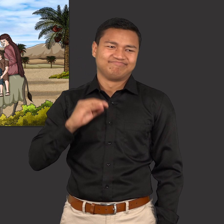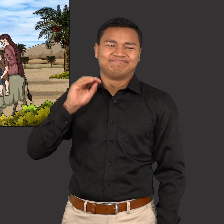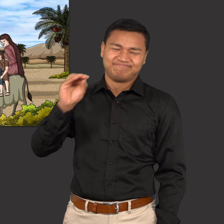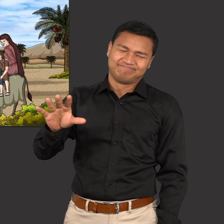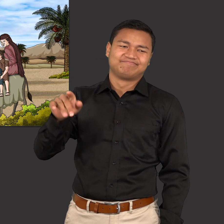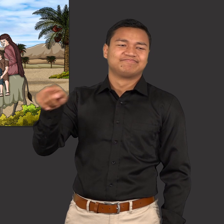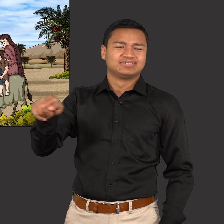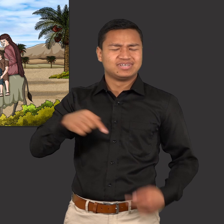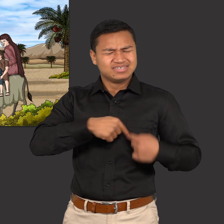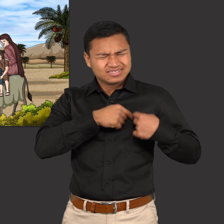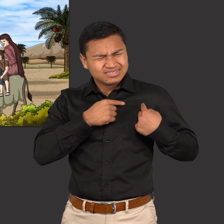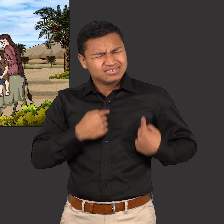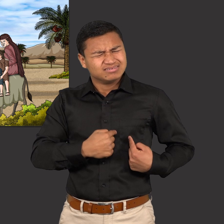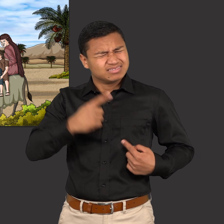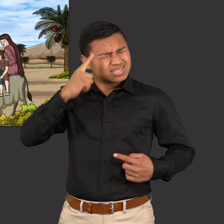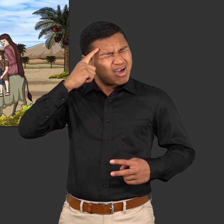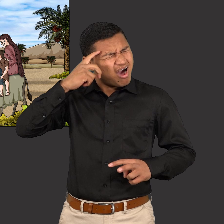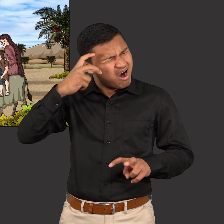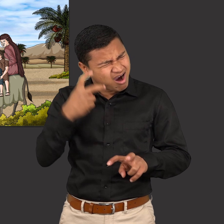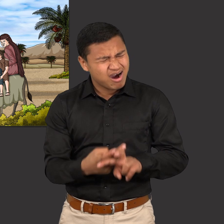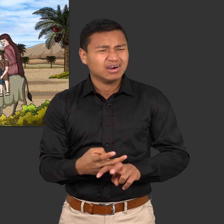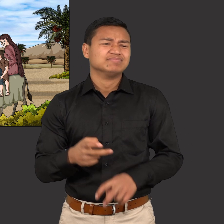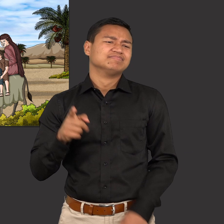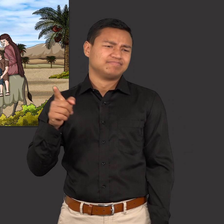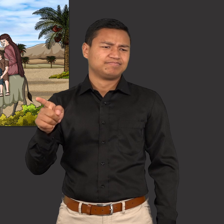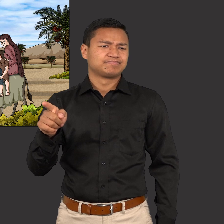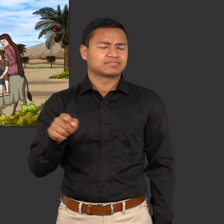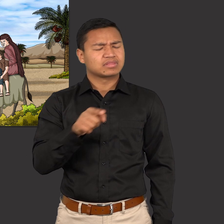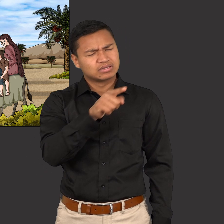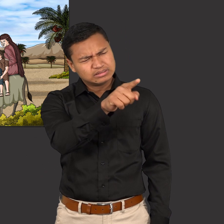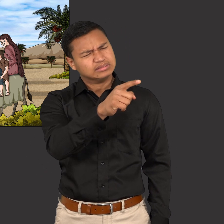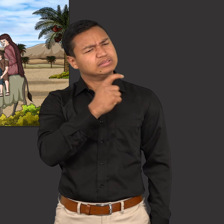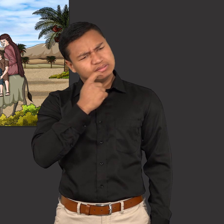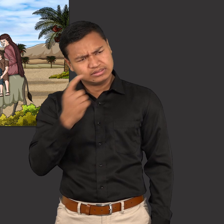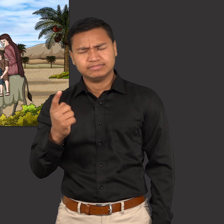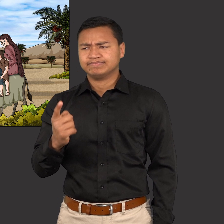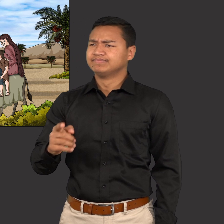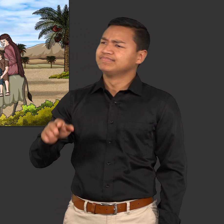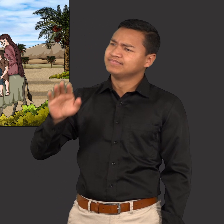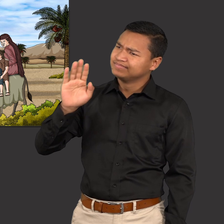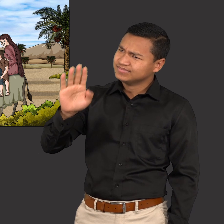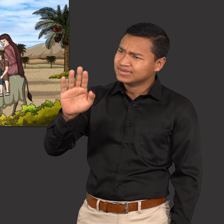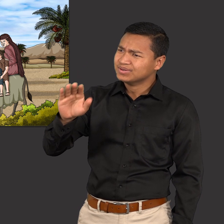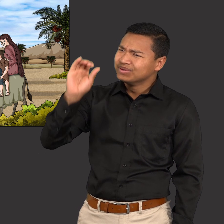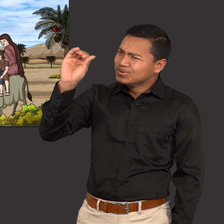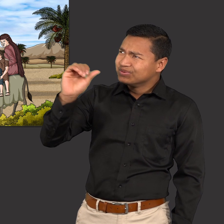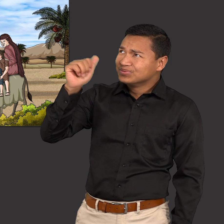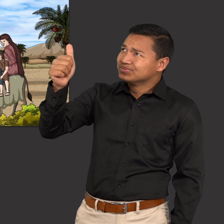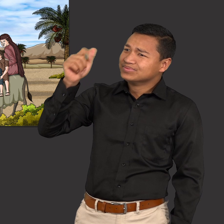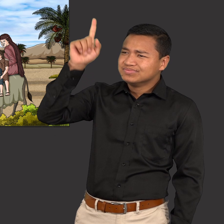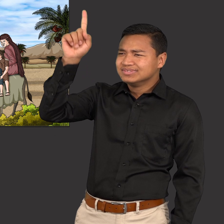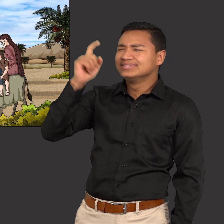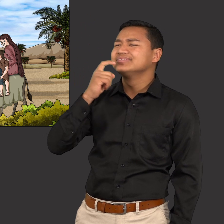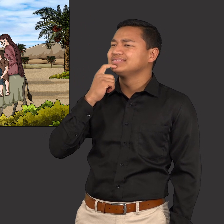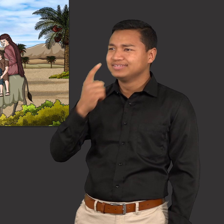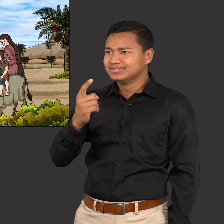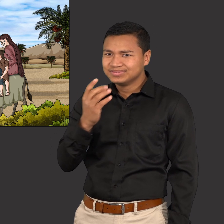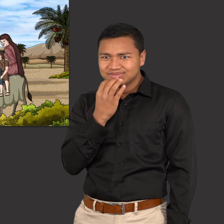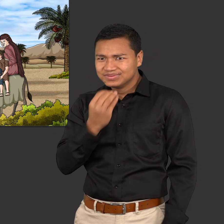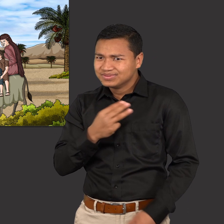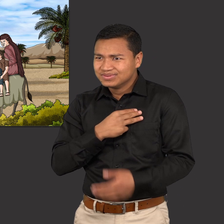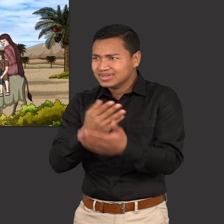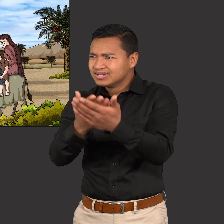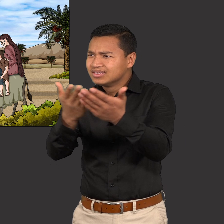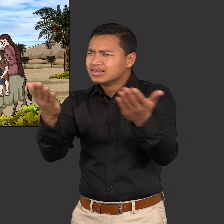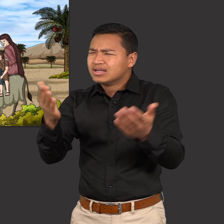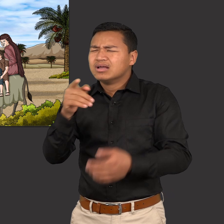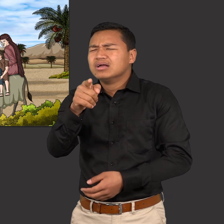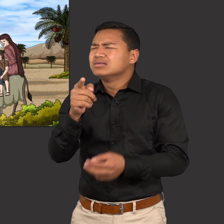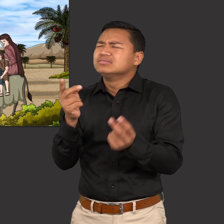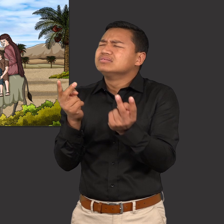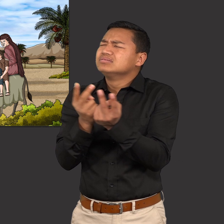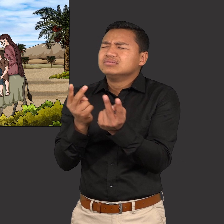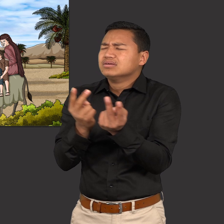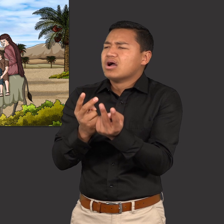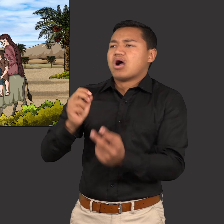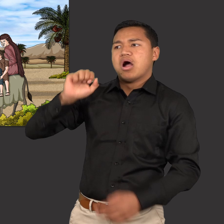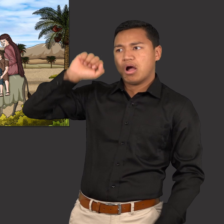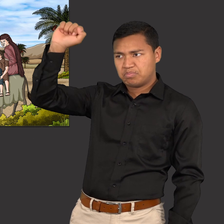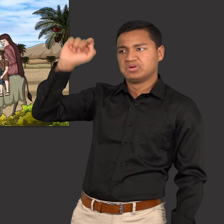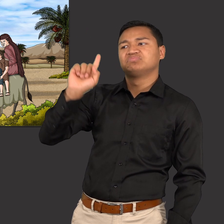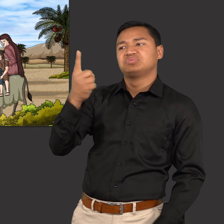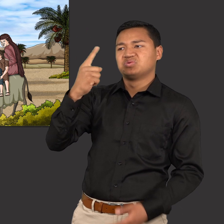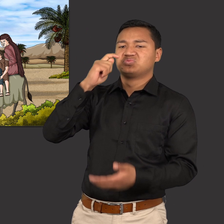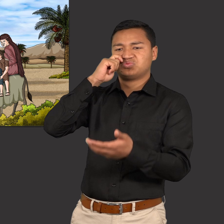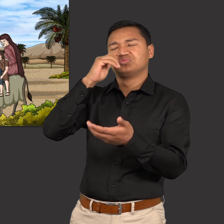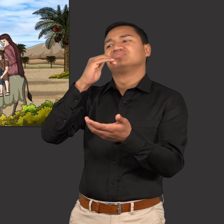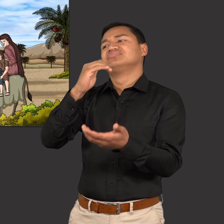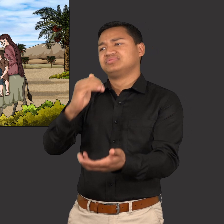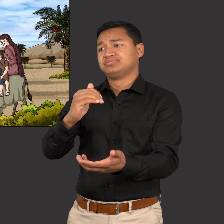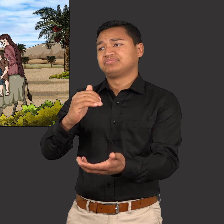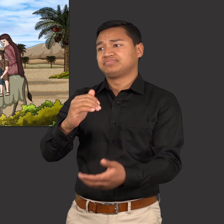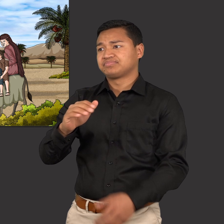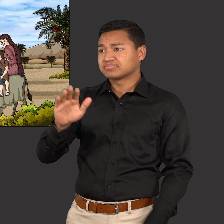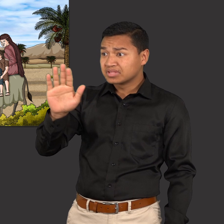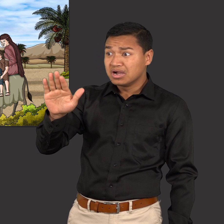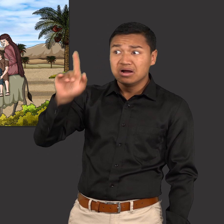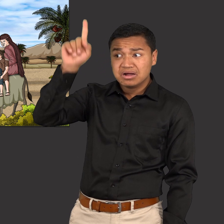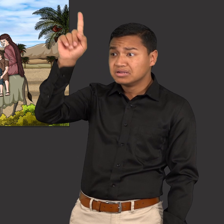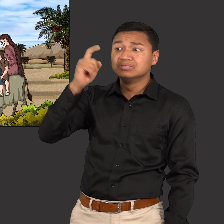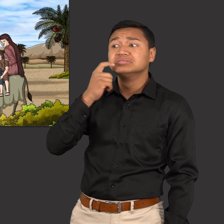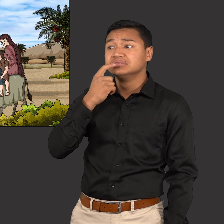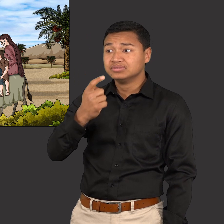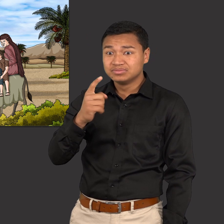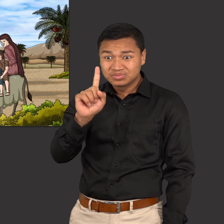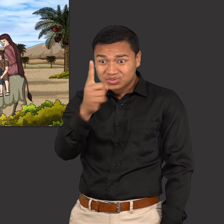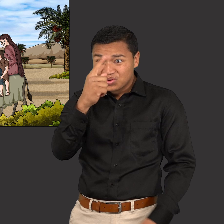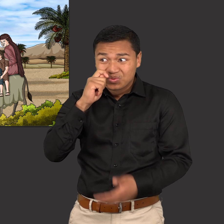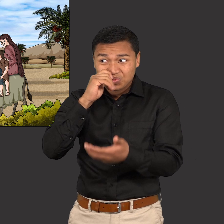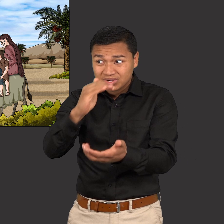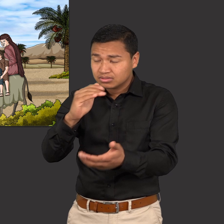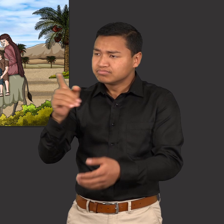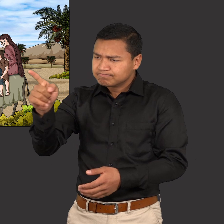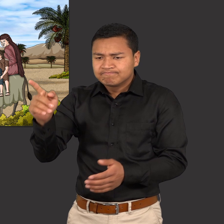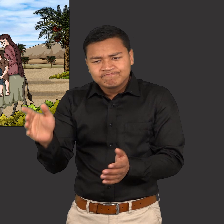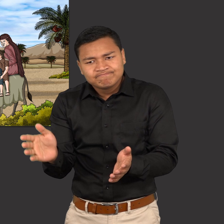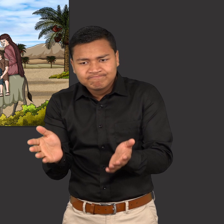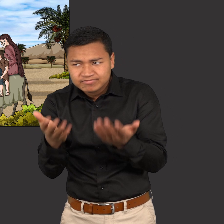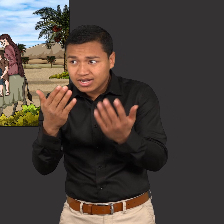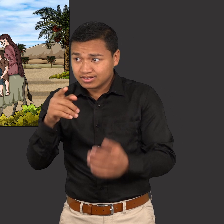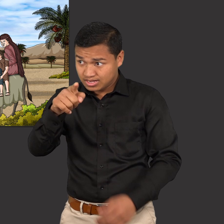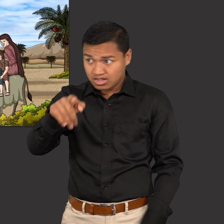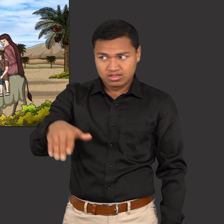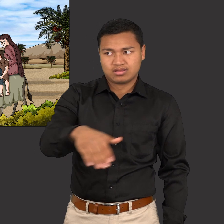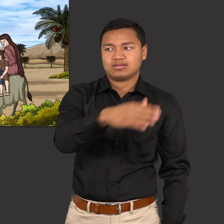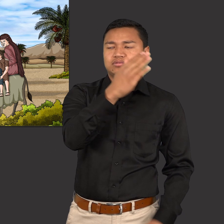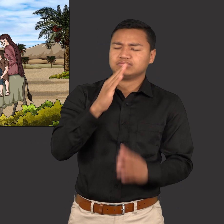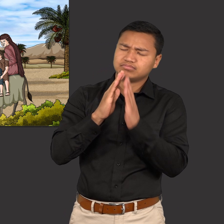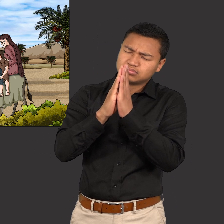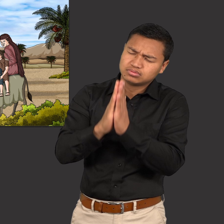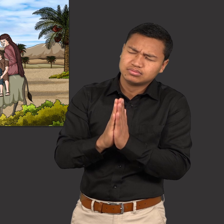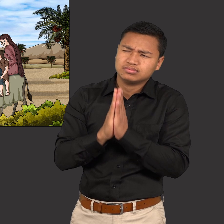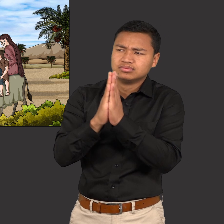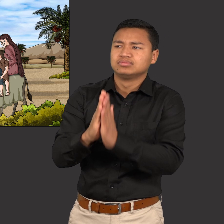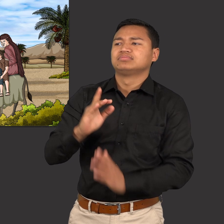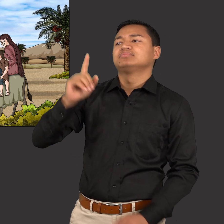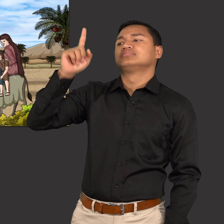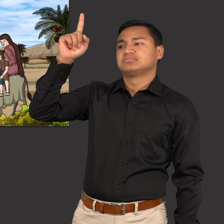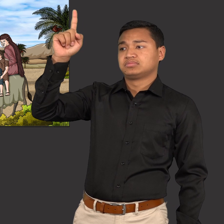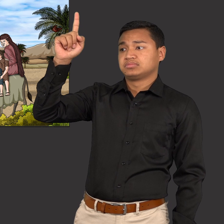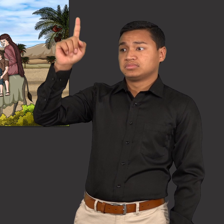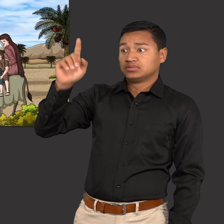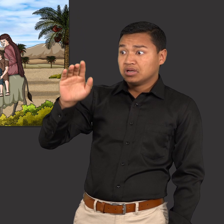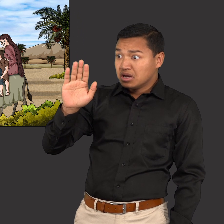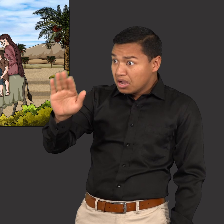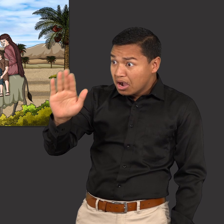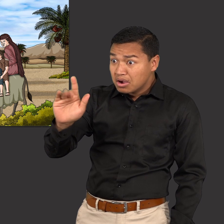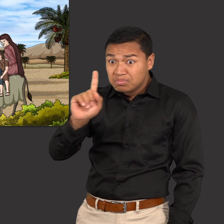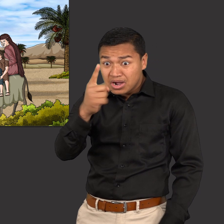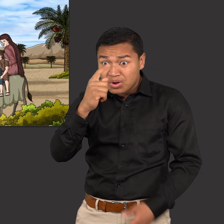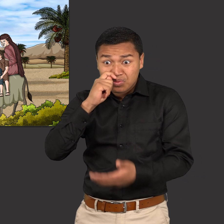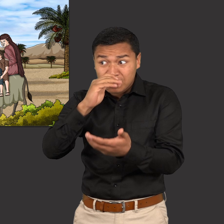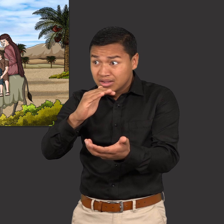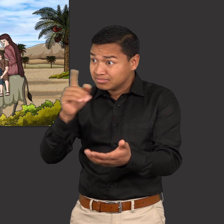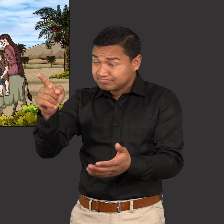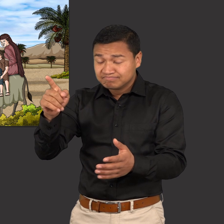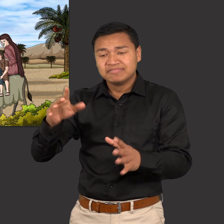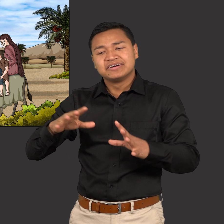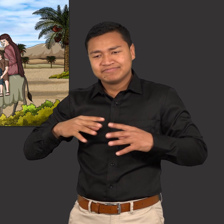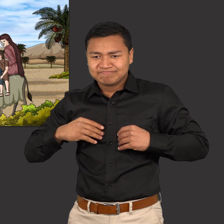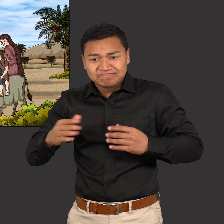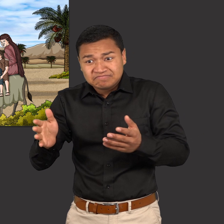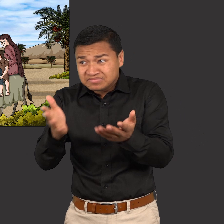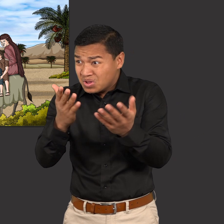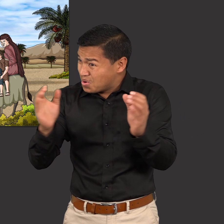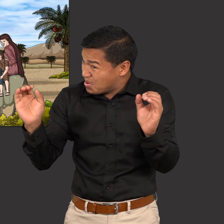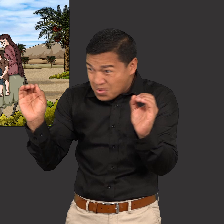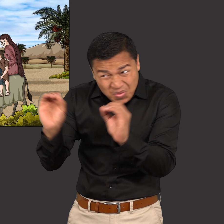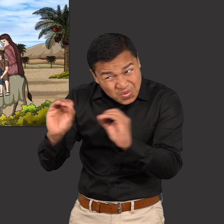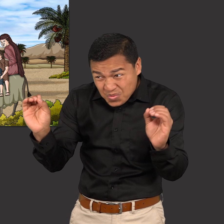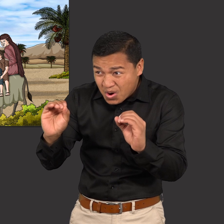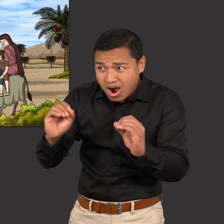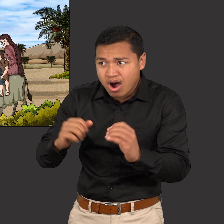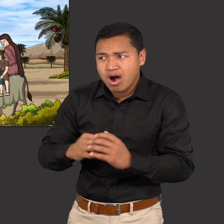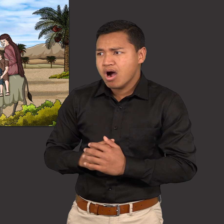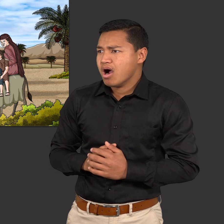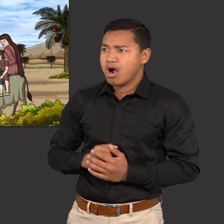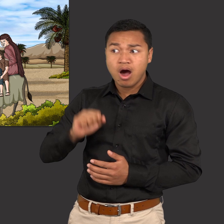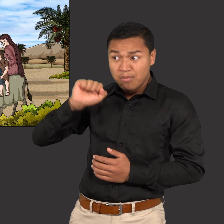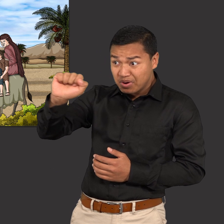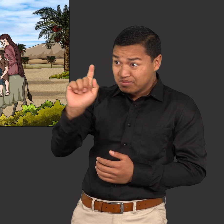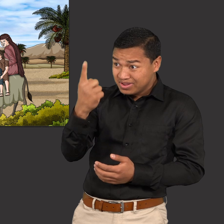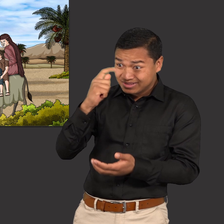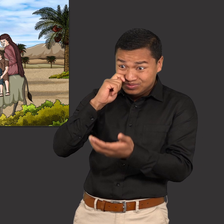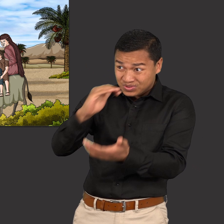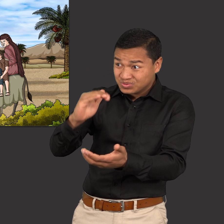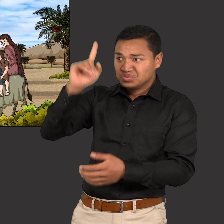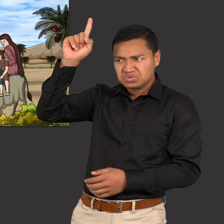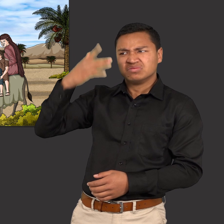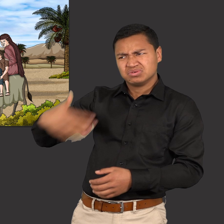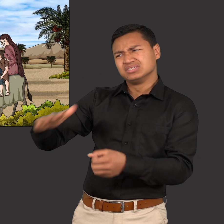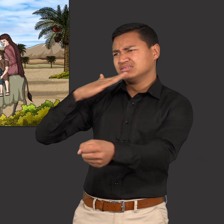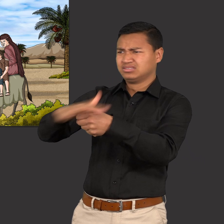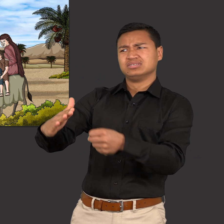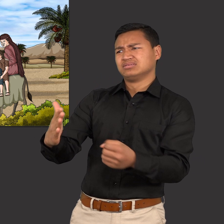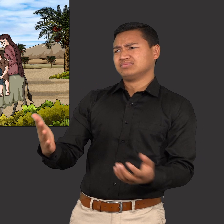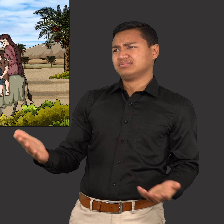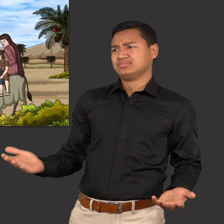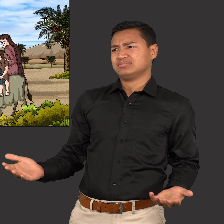Then tell Pharaoh that this is what the LORD says: ‘Israel is My firstborn son, and I told you to let My son go so that he may worship Me.